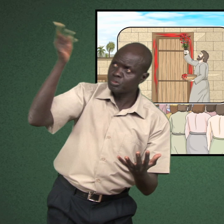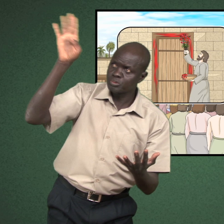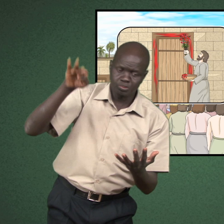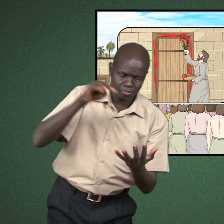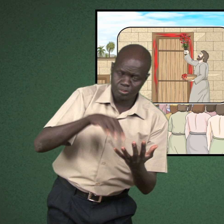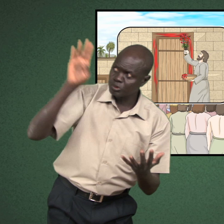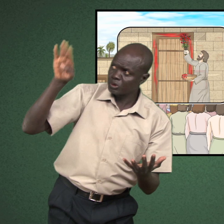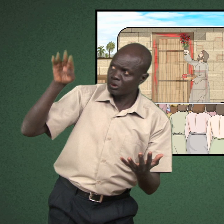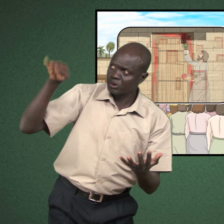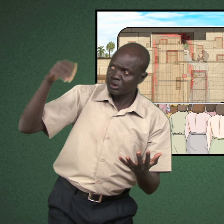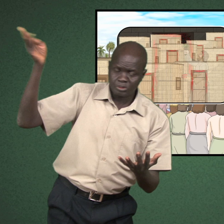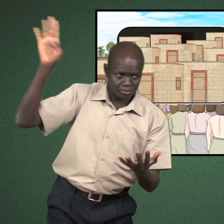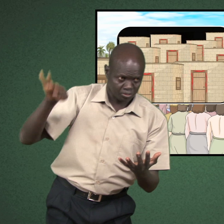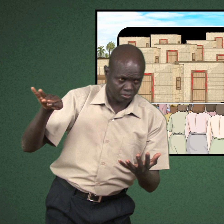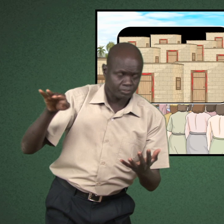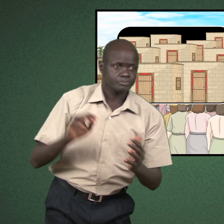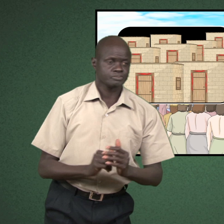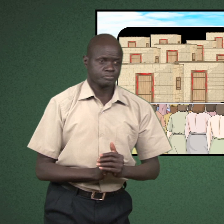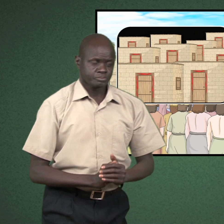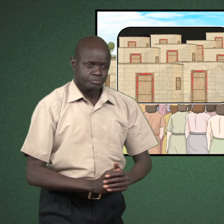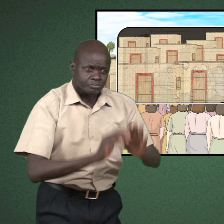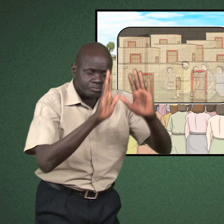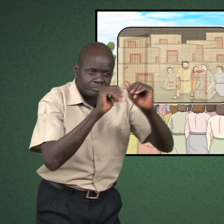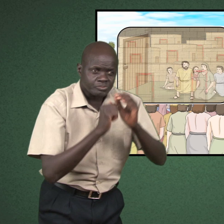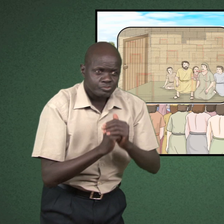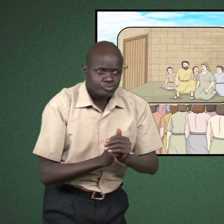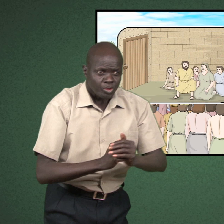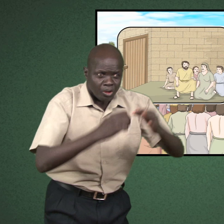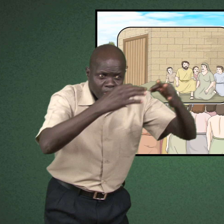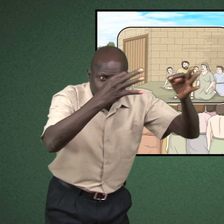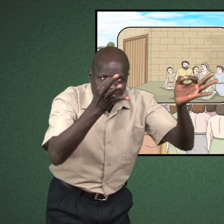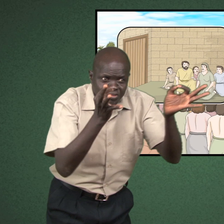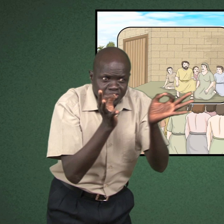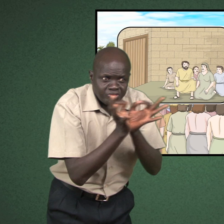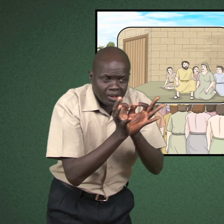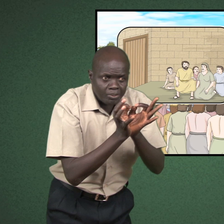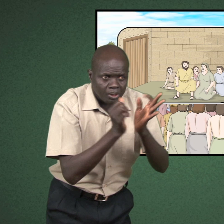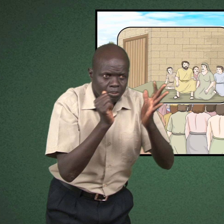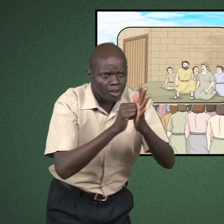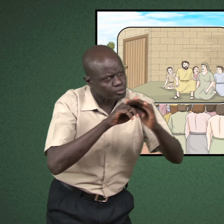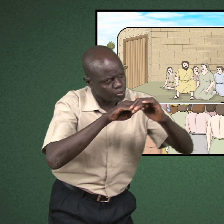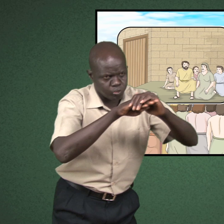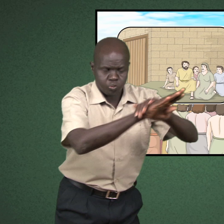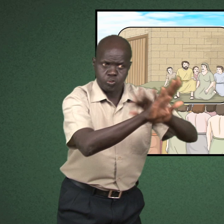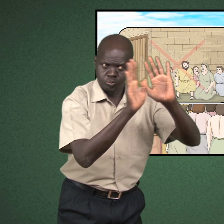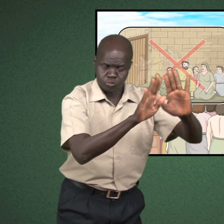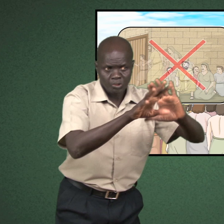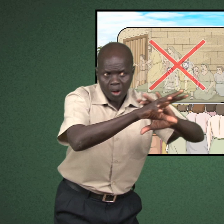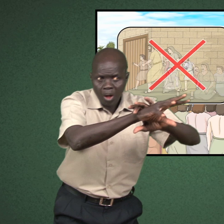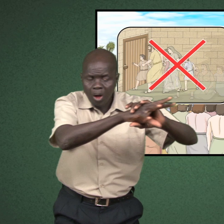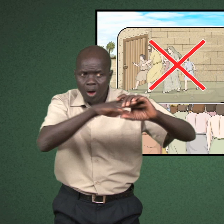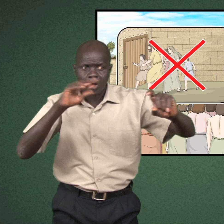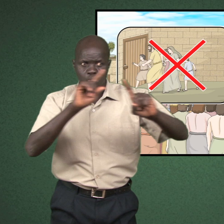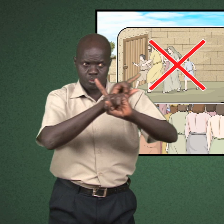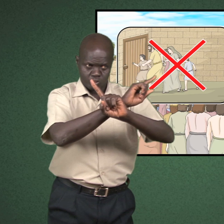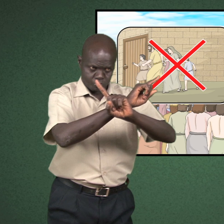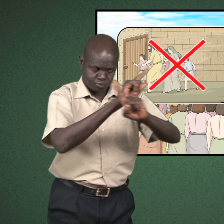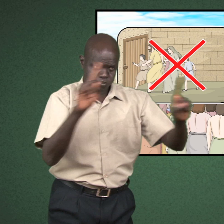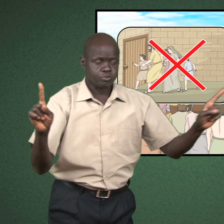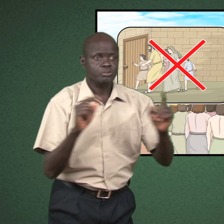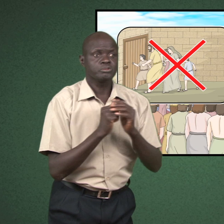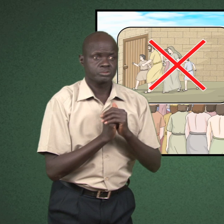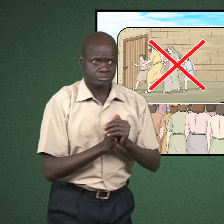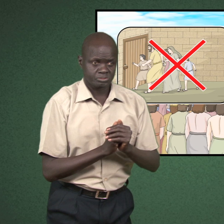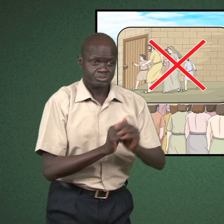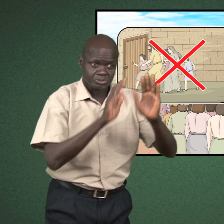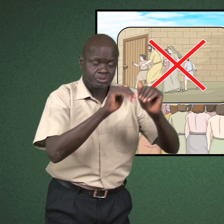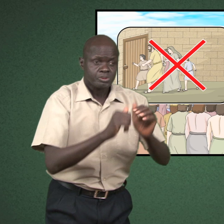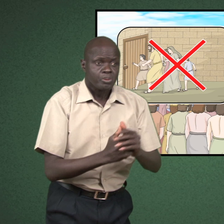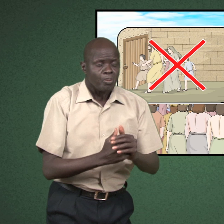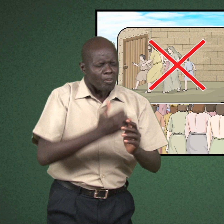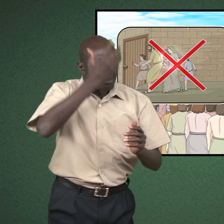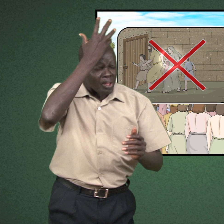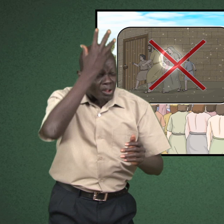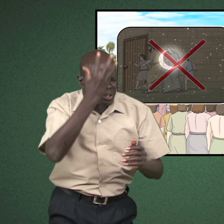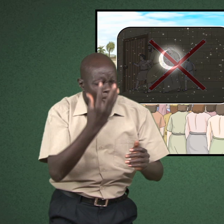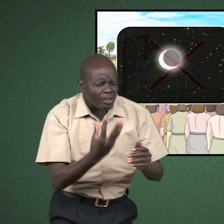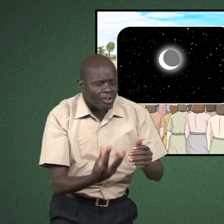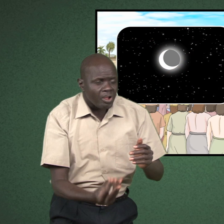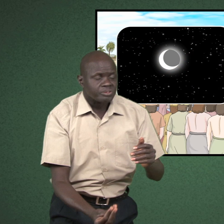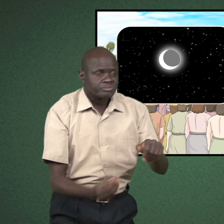None of you shall go out the door of his house until morning.